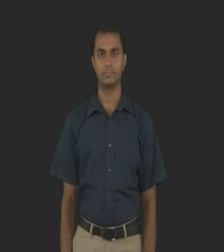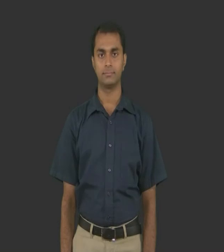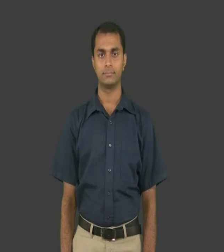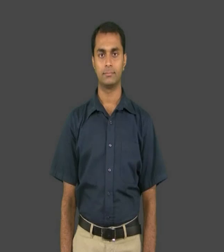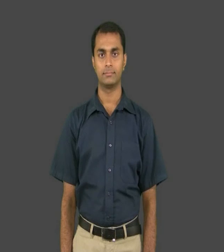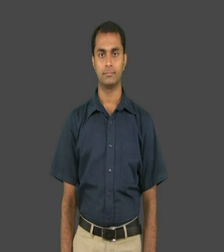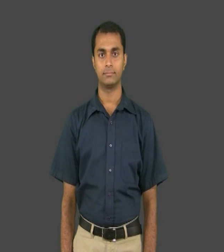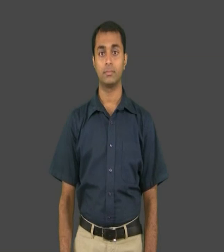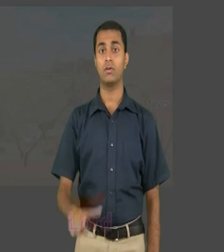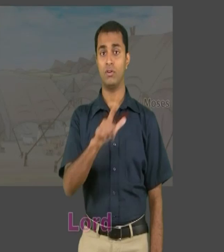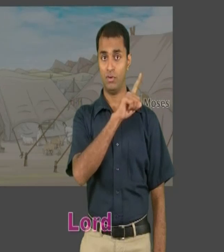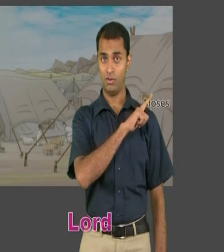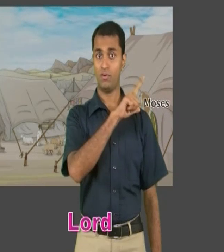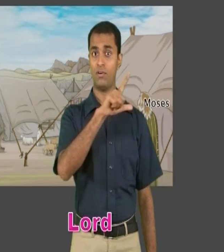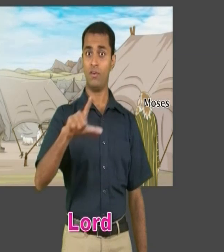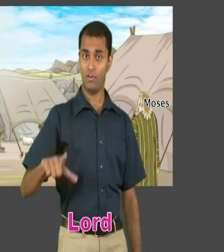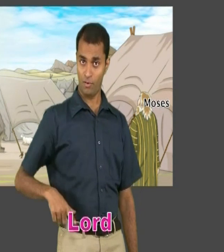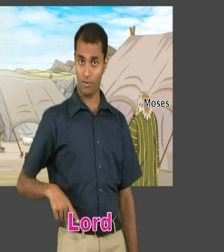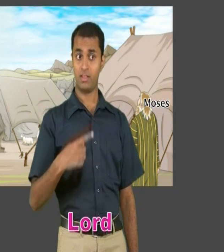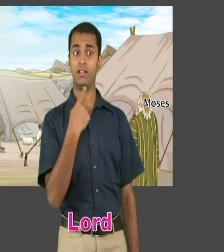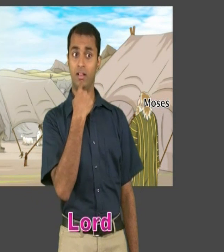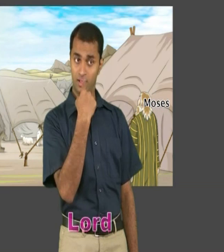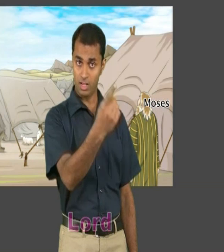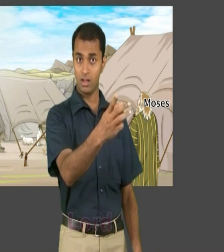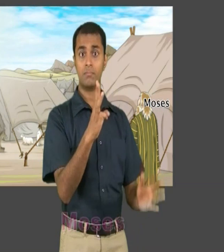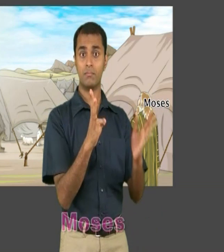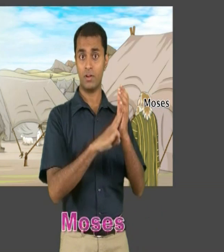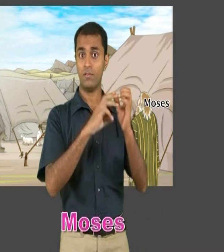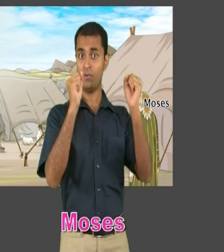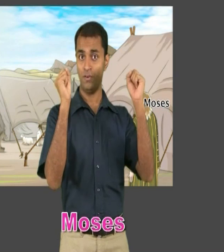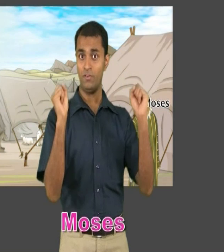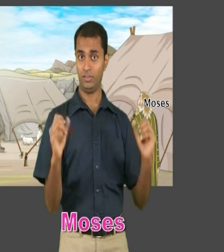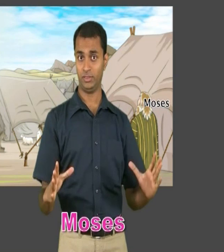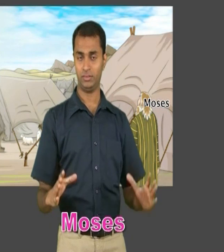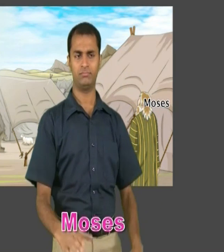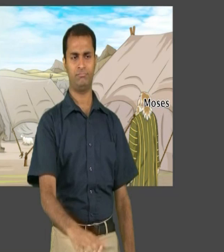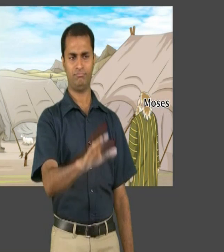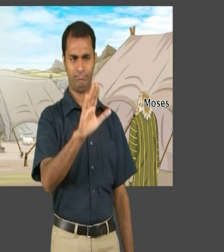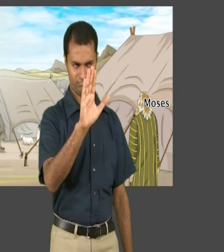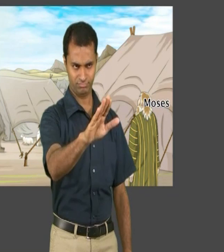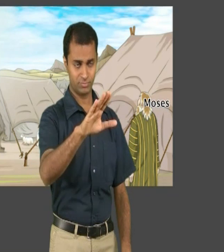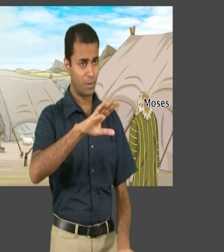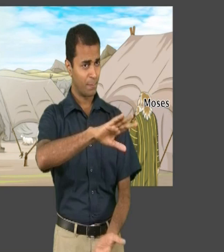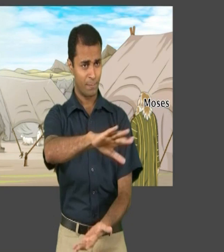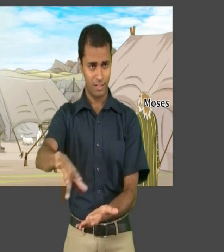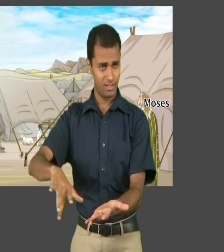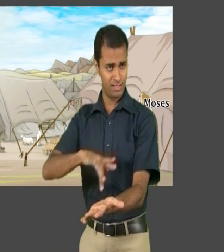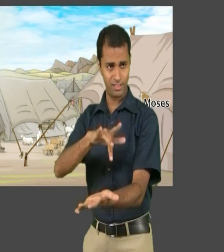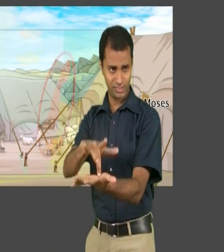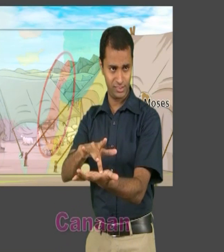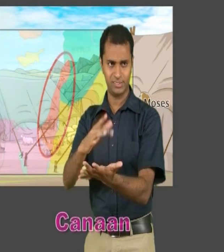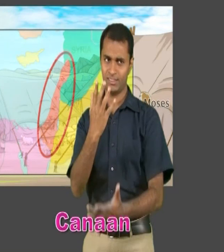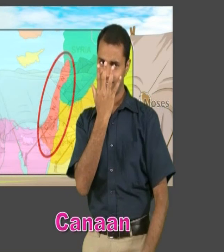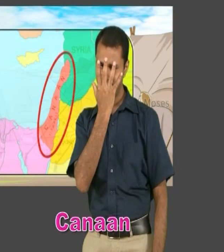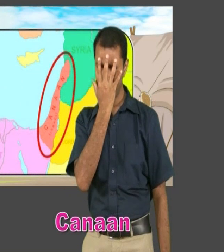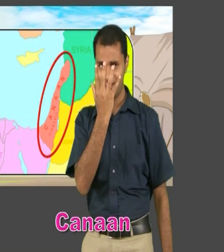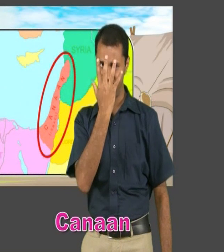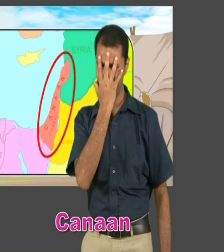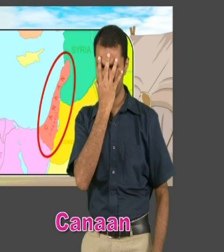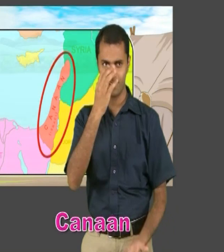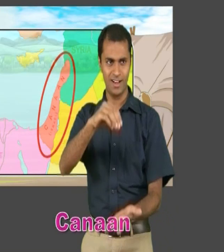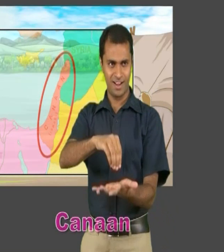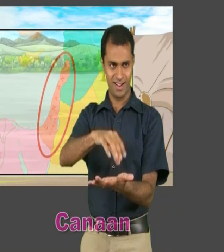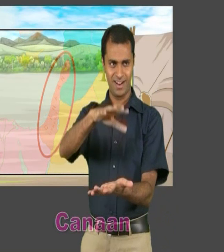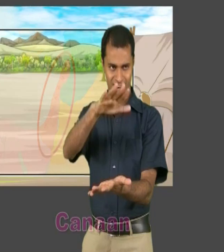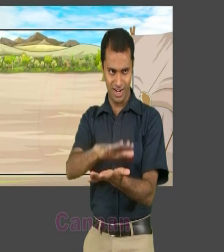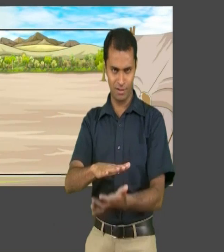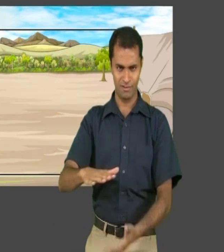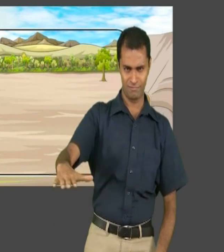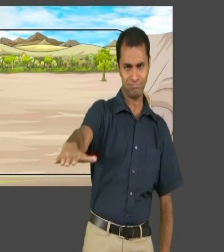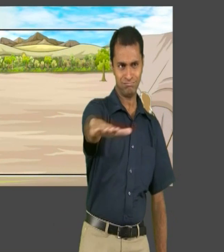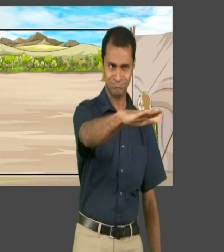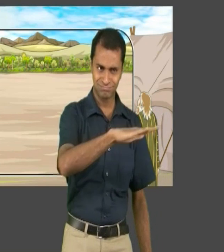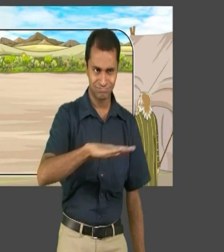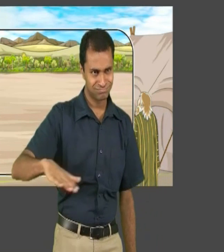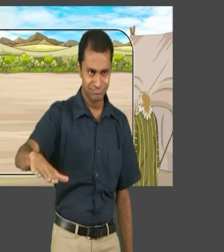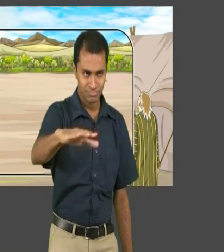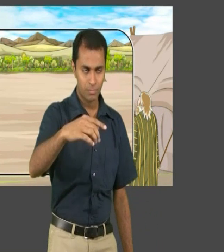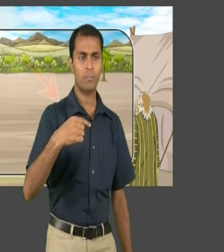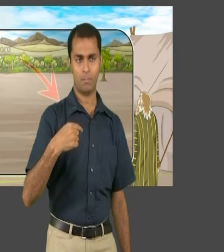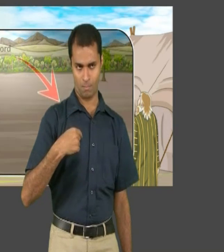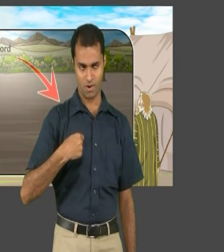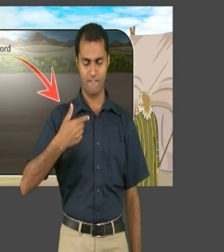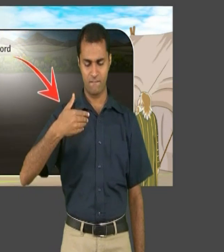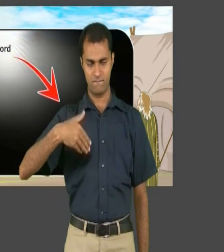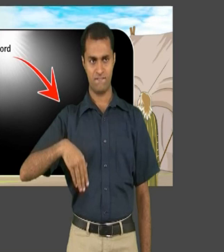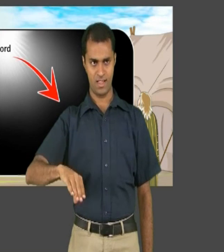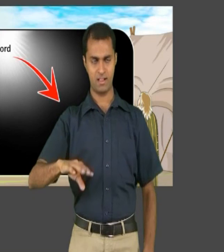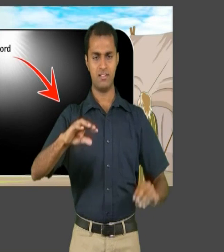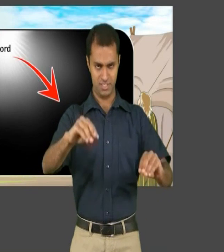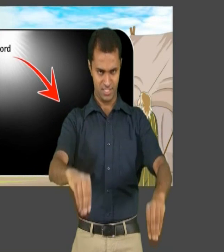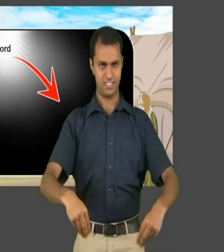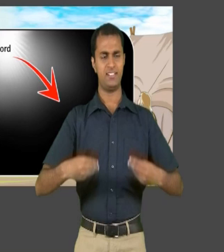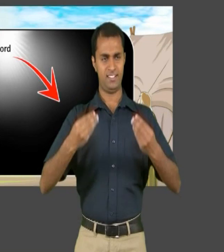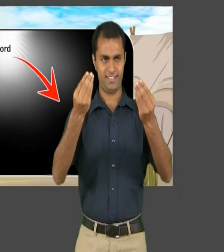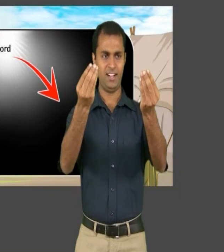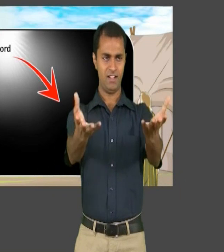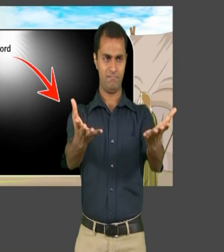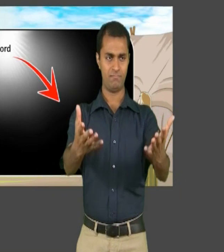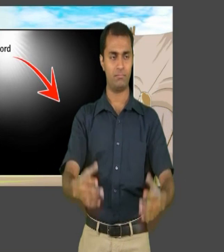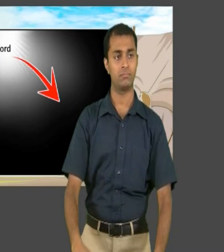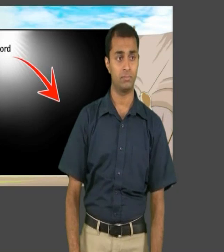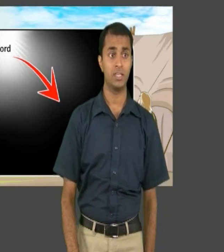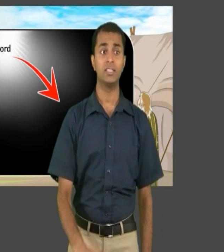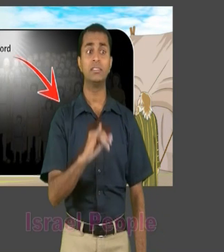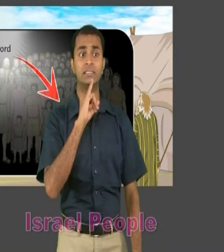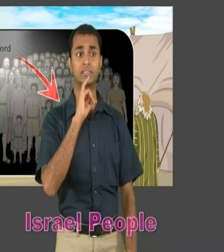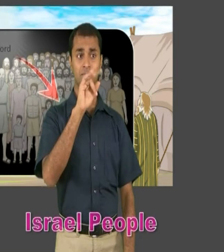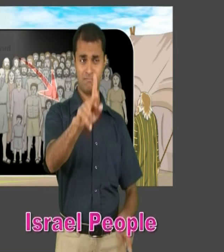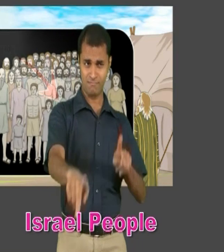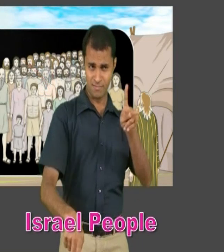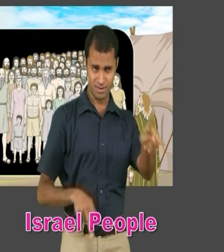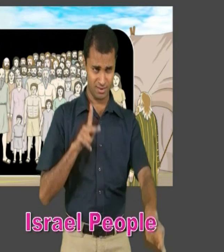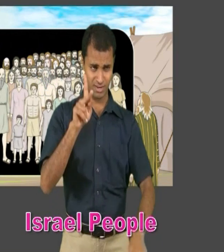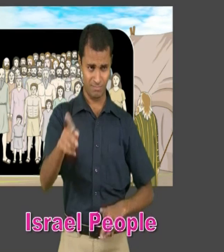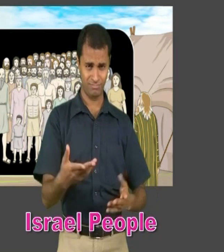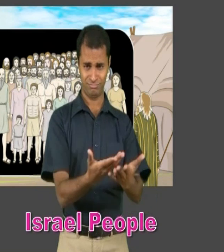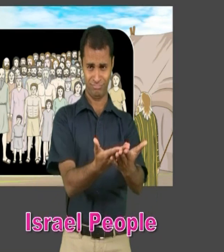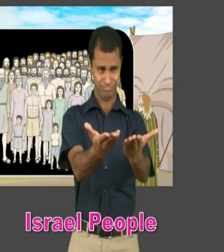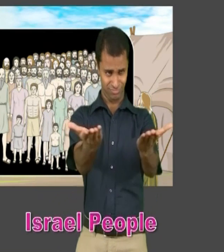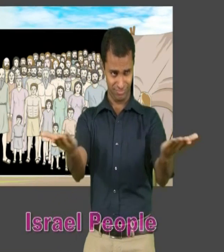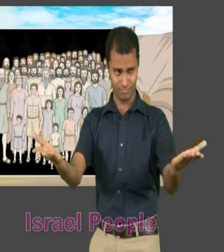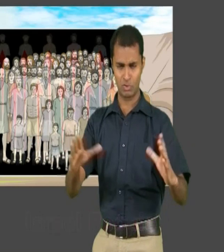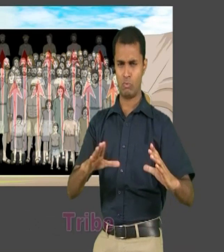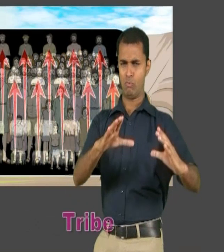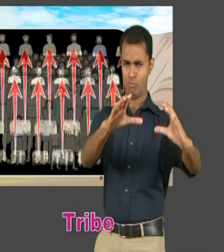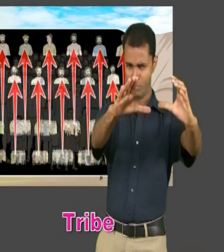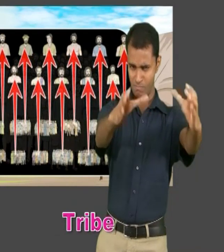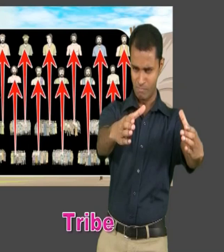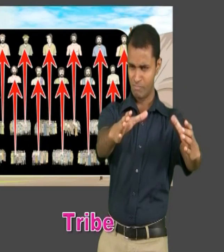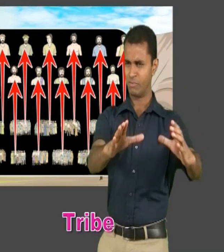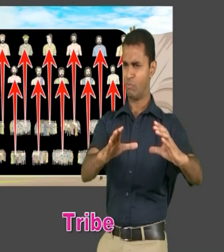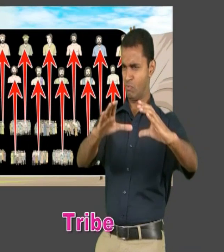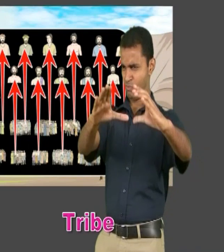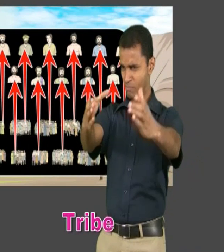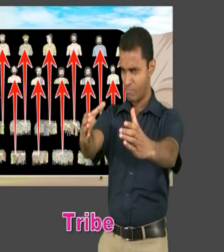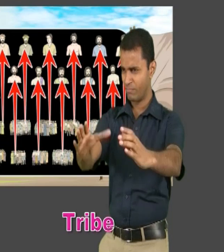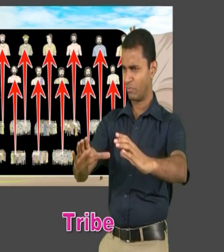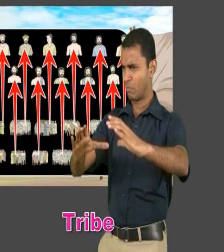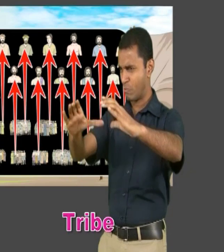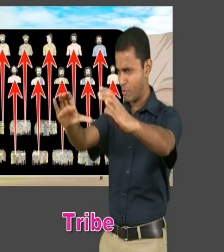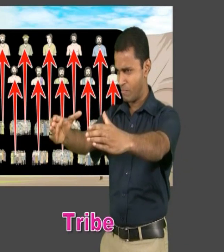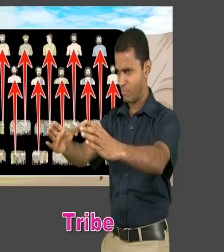And the LORD said to Moses, “Send out for yourself men to spy out the land of Canaan, which I am giving to the Israelites.